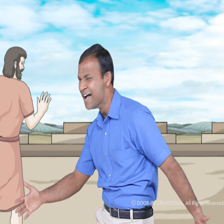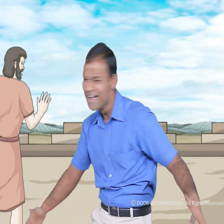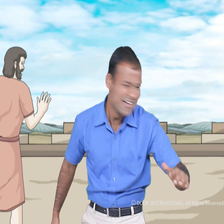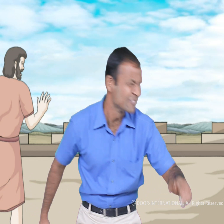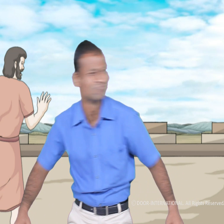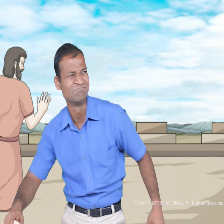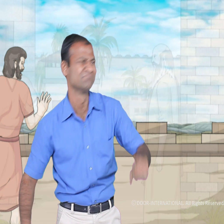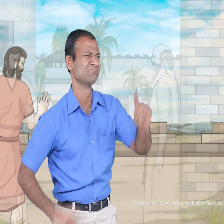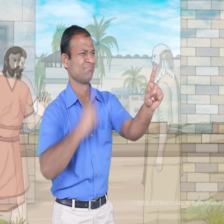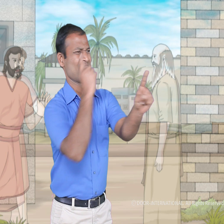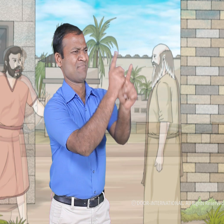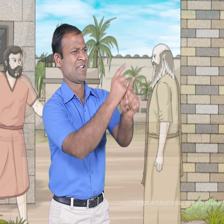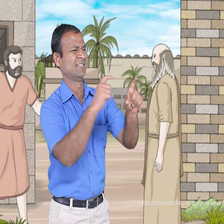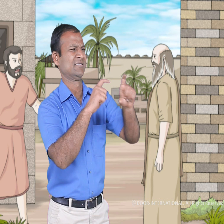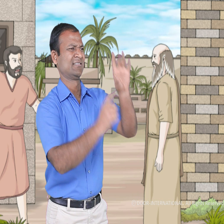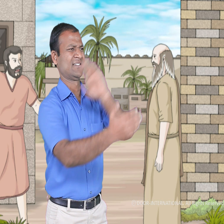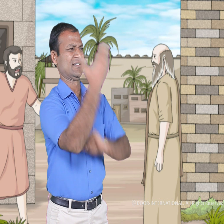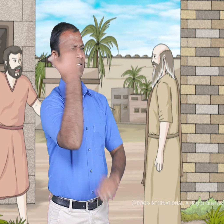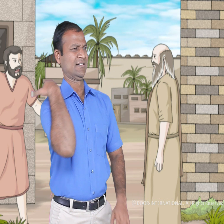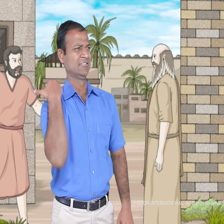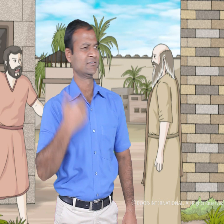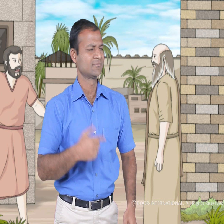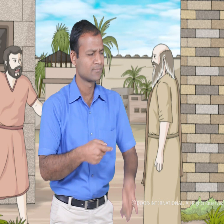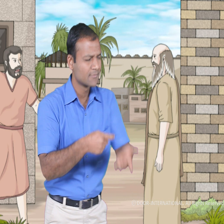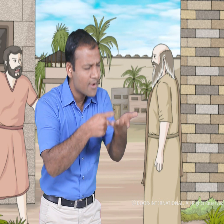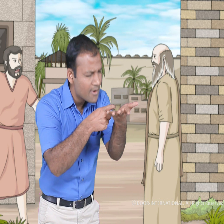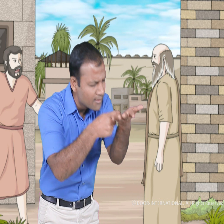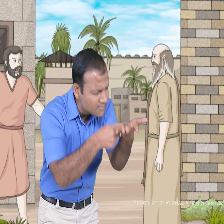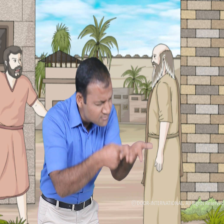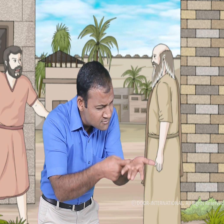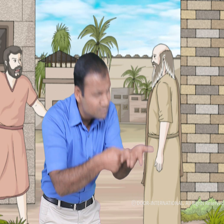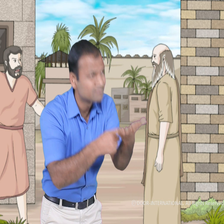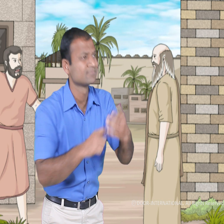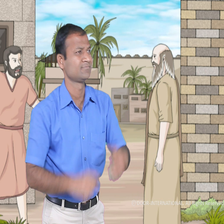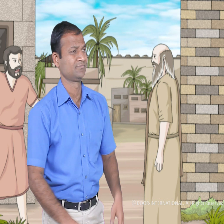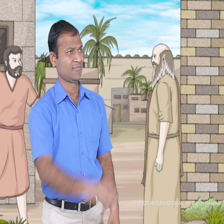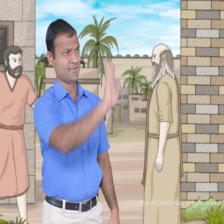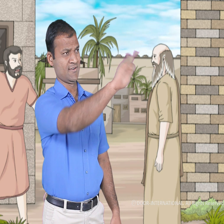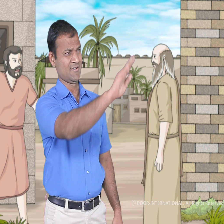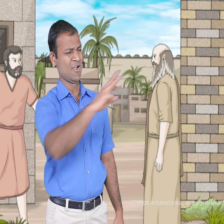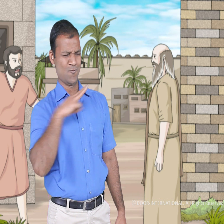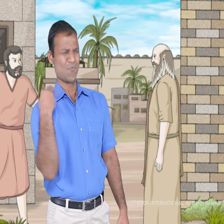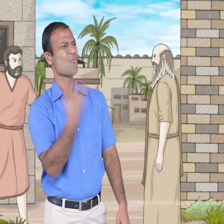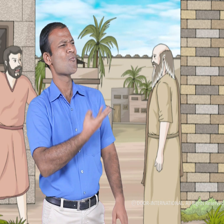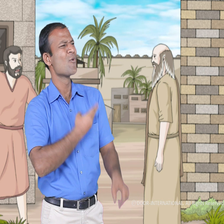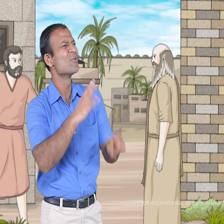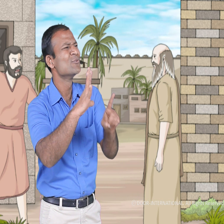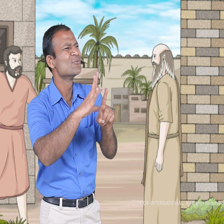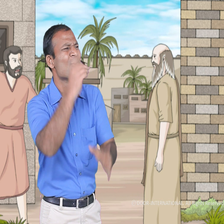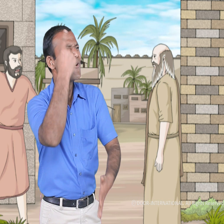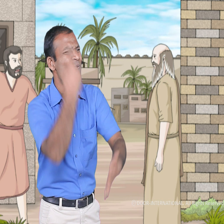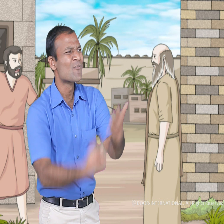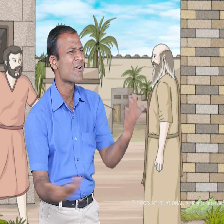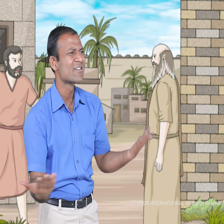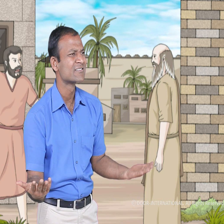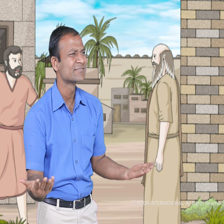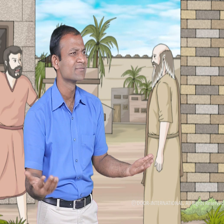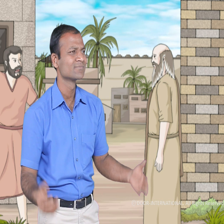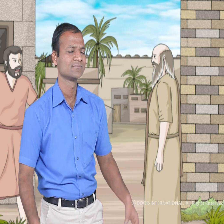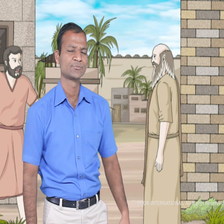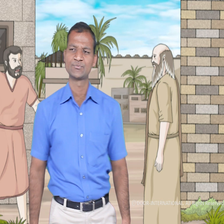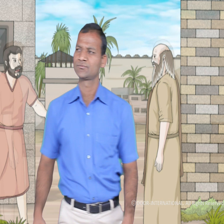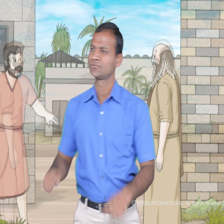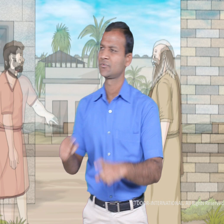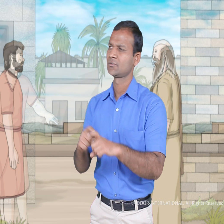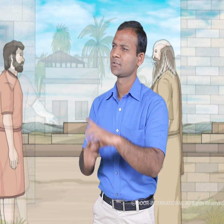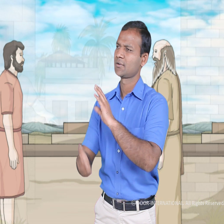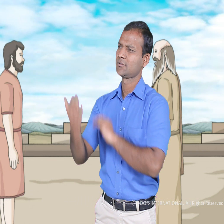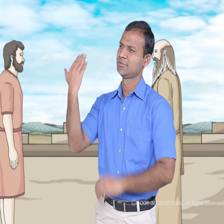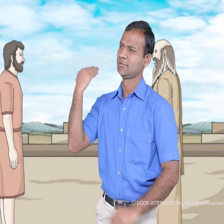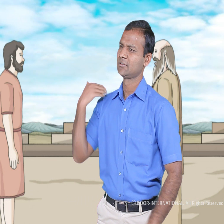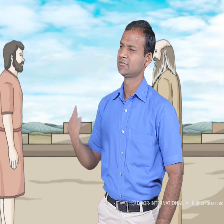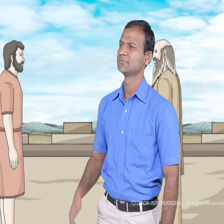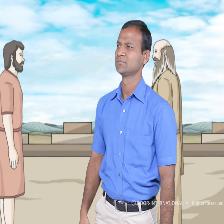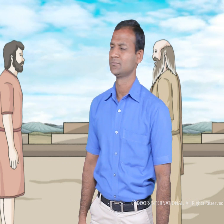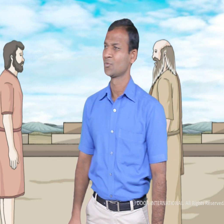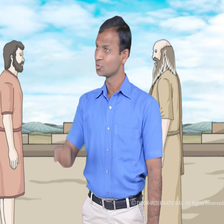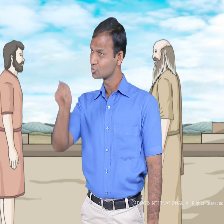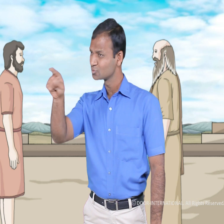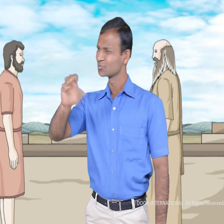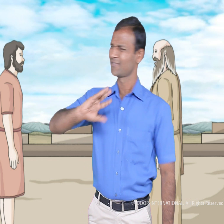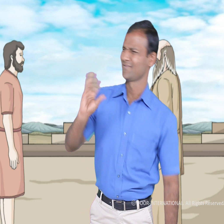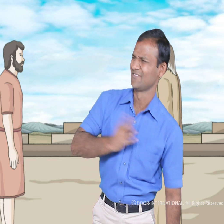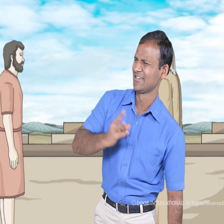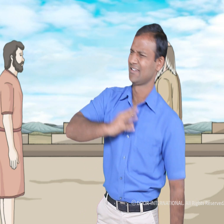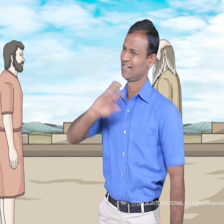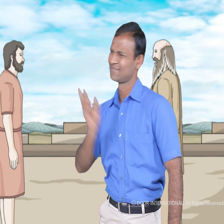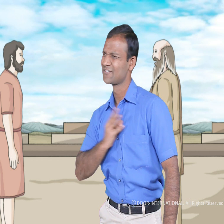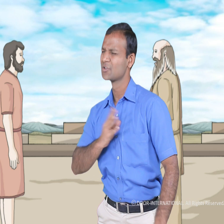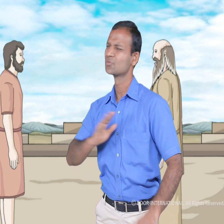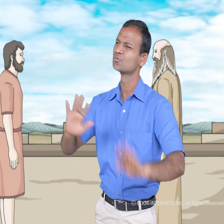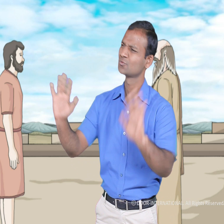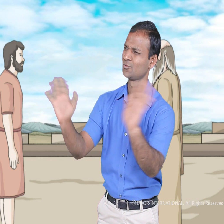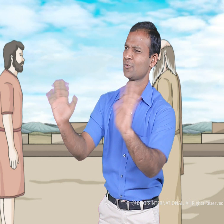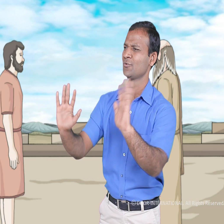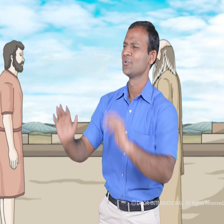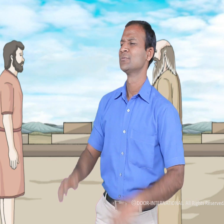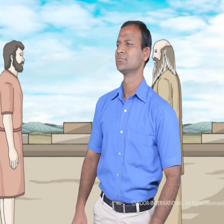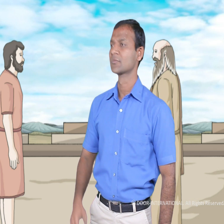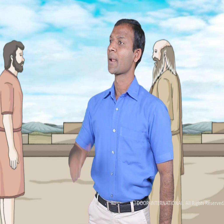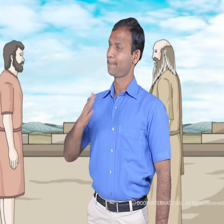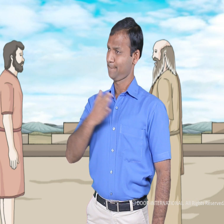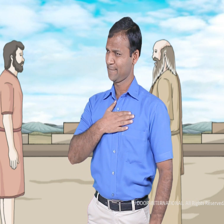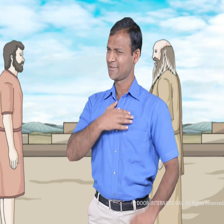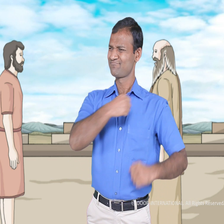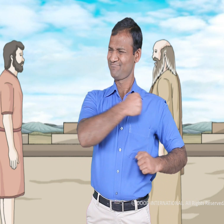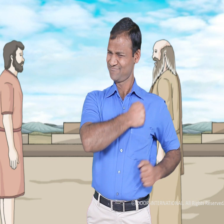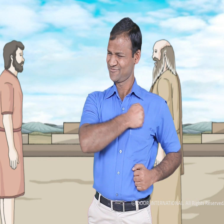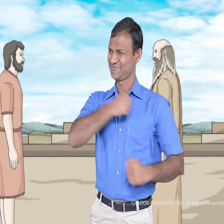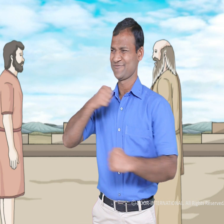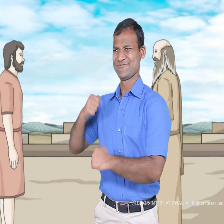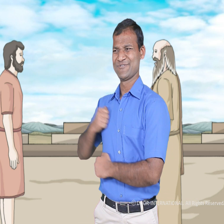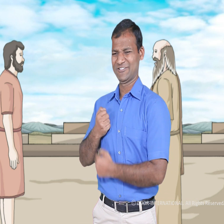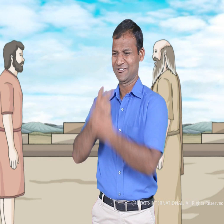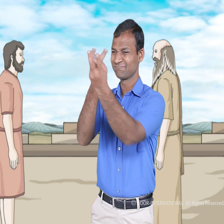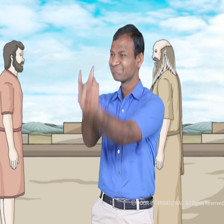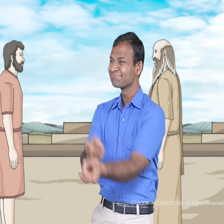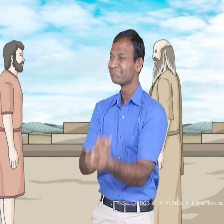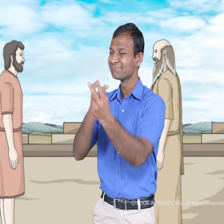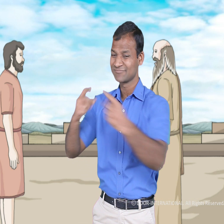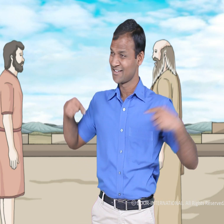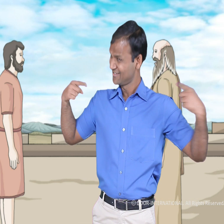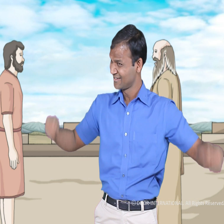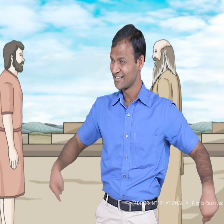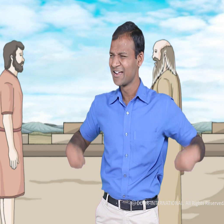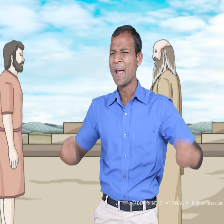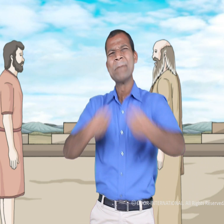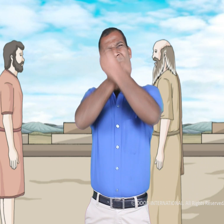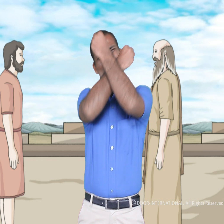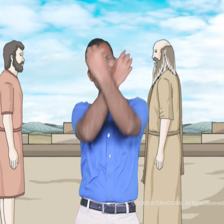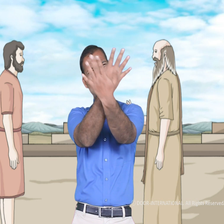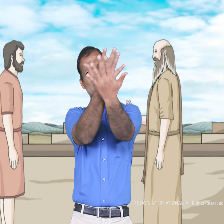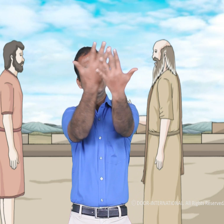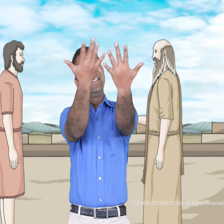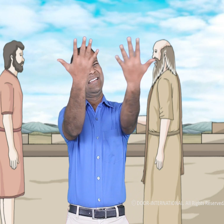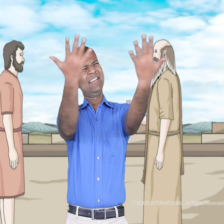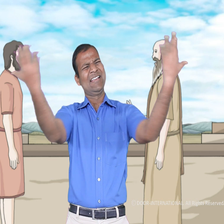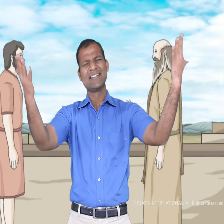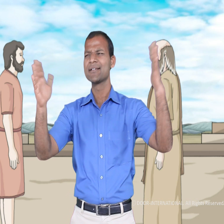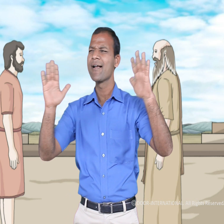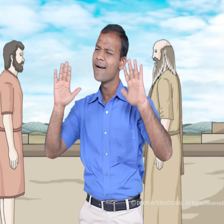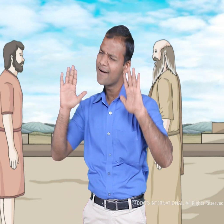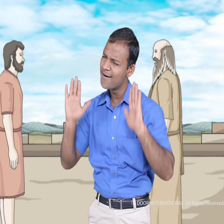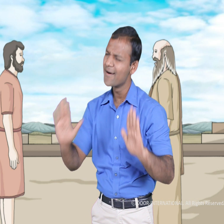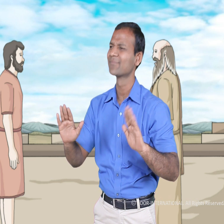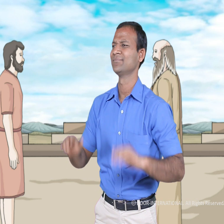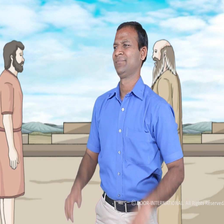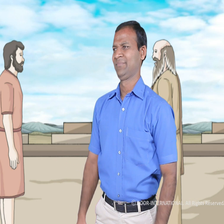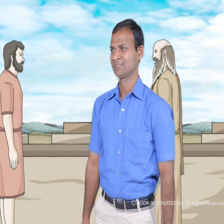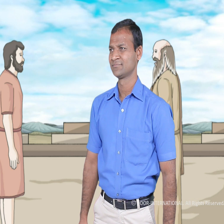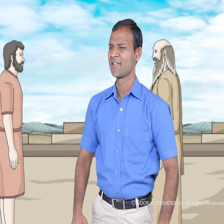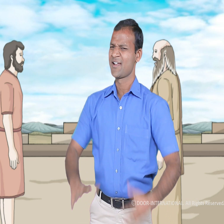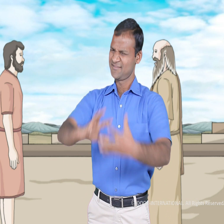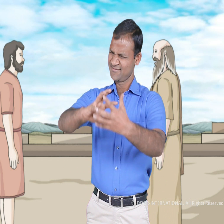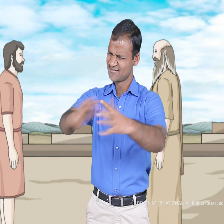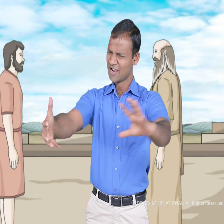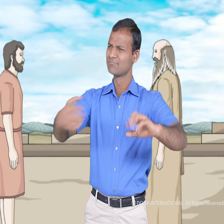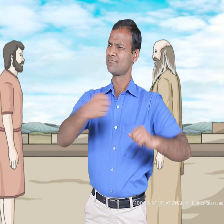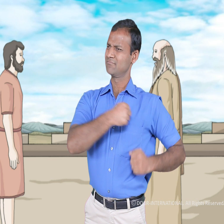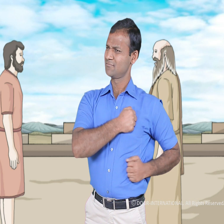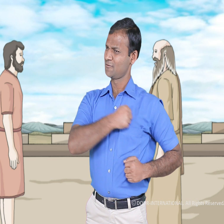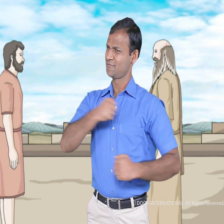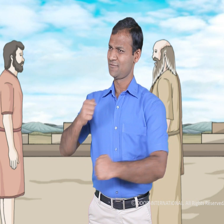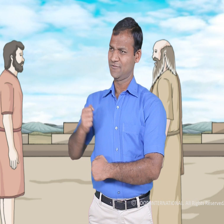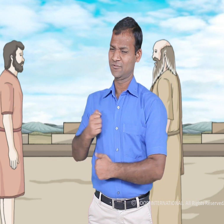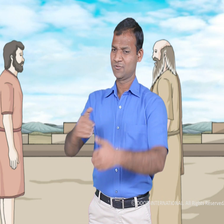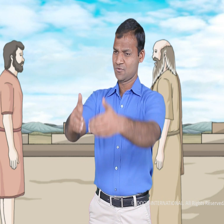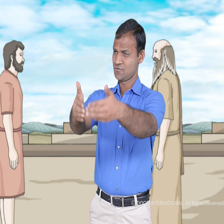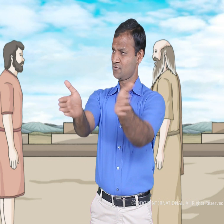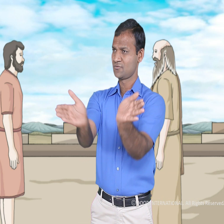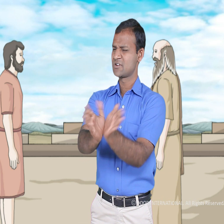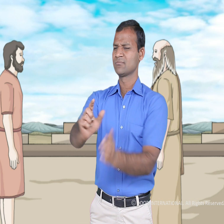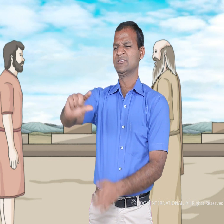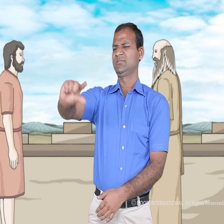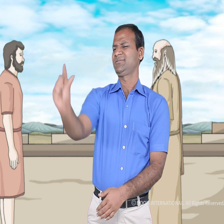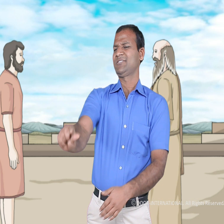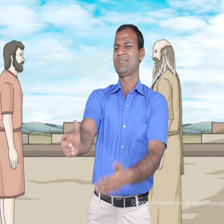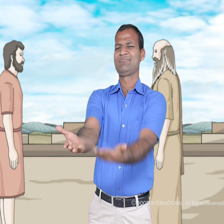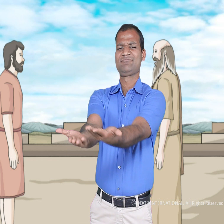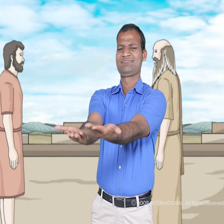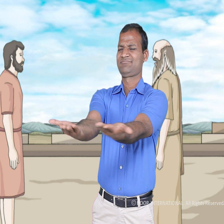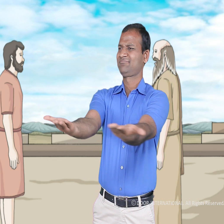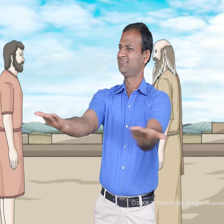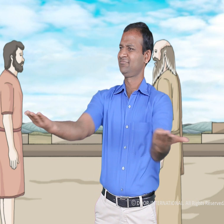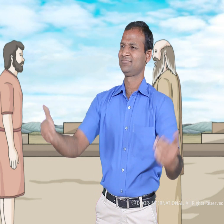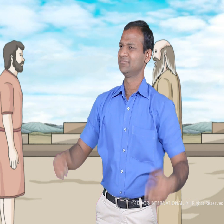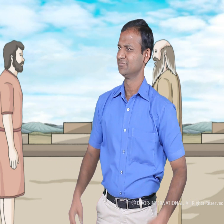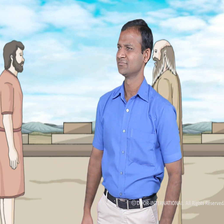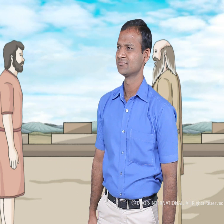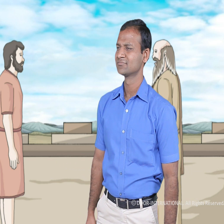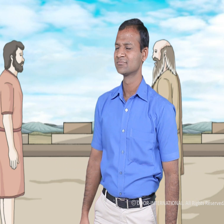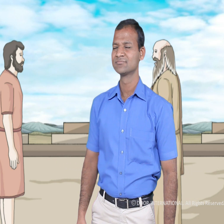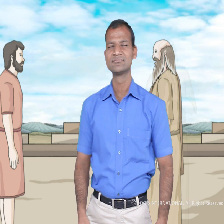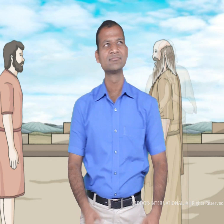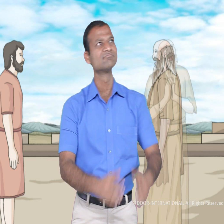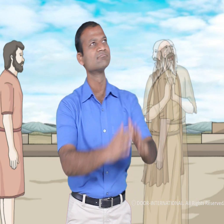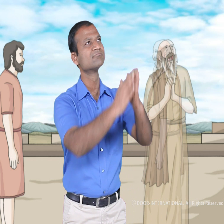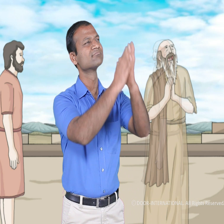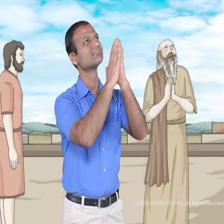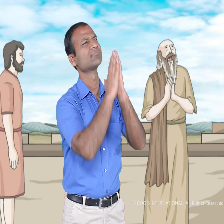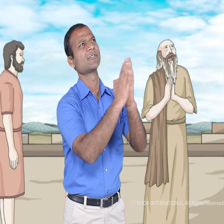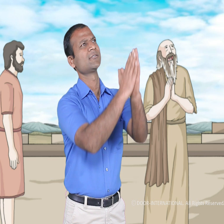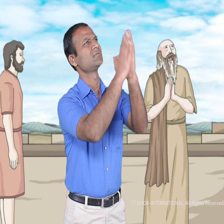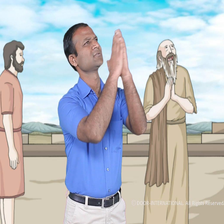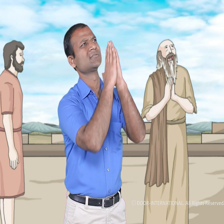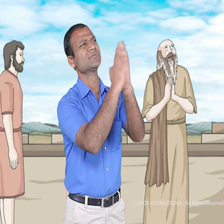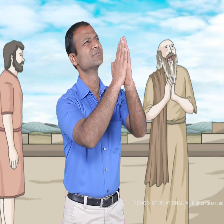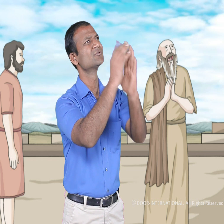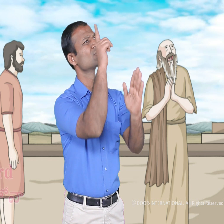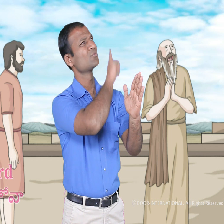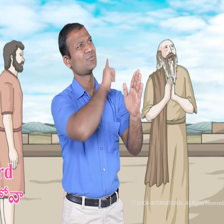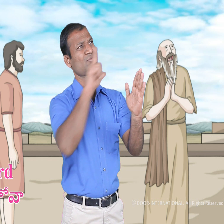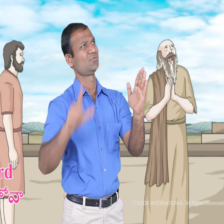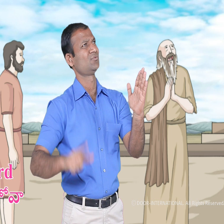So he asked Elisha, “Oh, my master, what are we to do?” “Do not be afraid,” Elisha answered, “for those who are with us are more than those who are with them.”